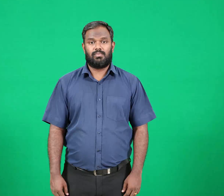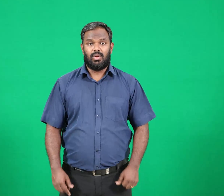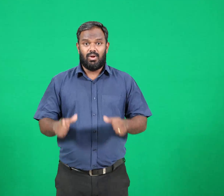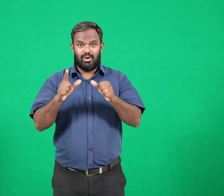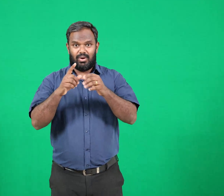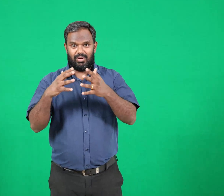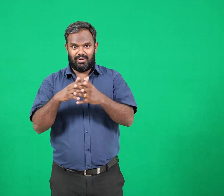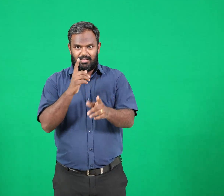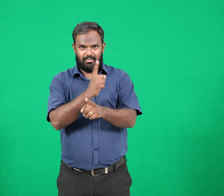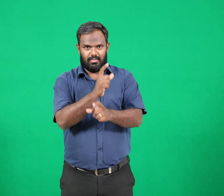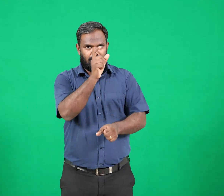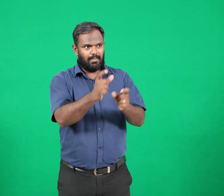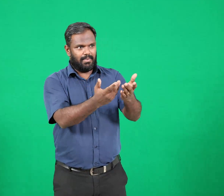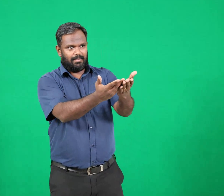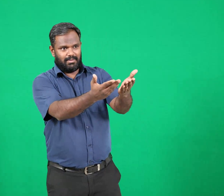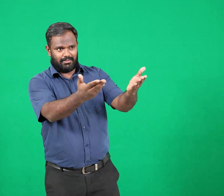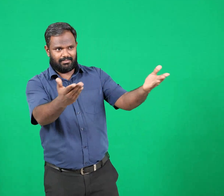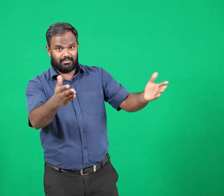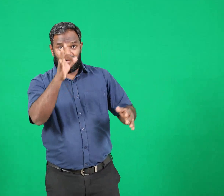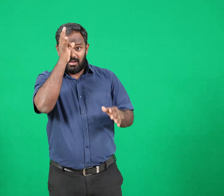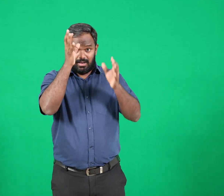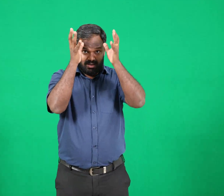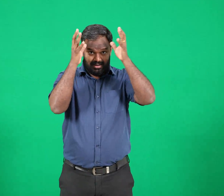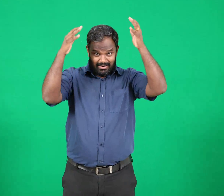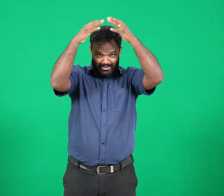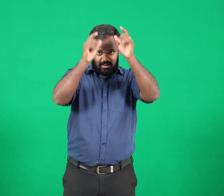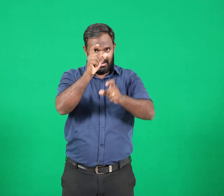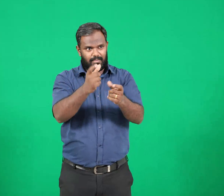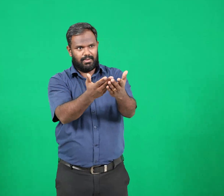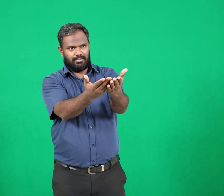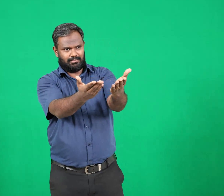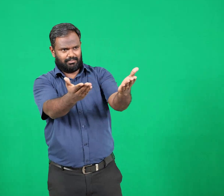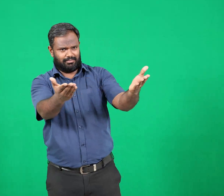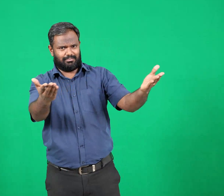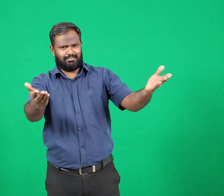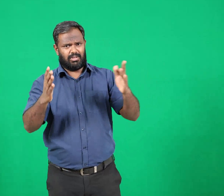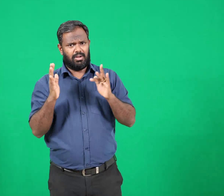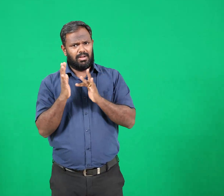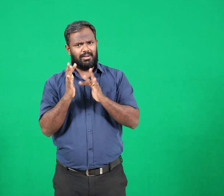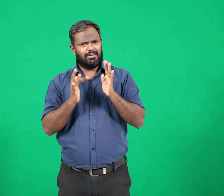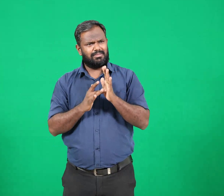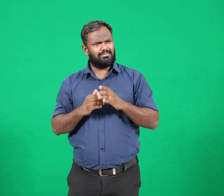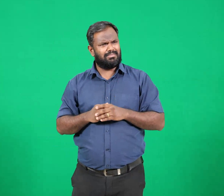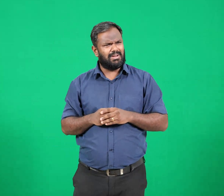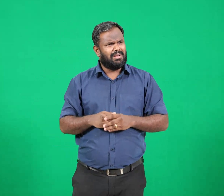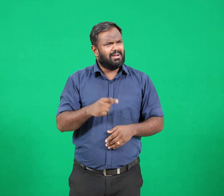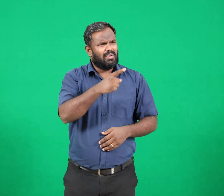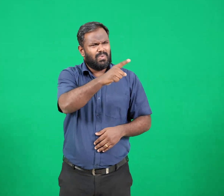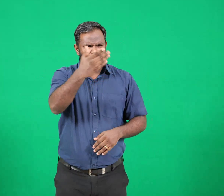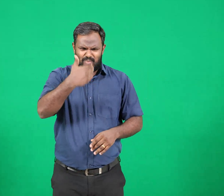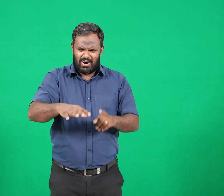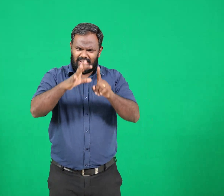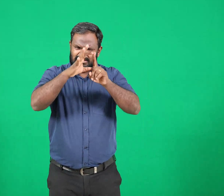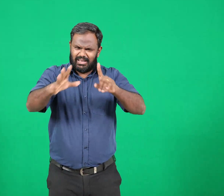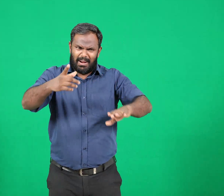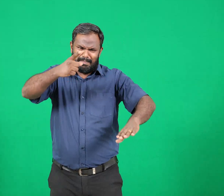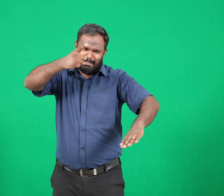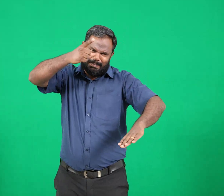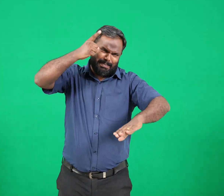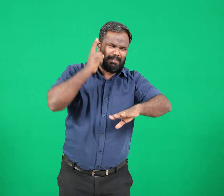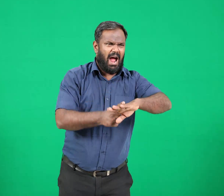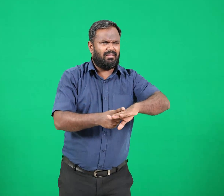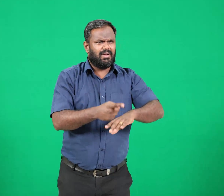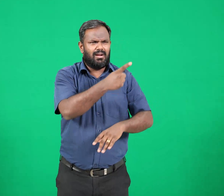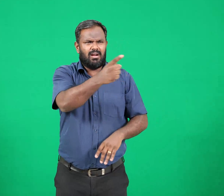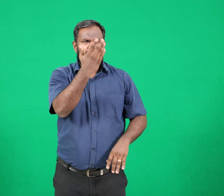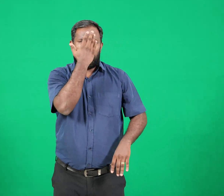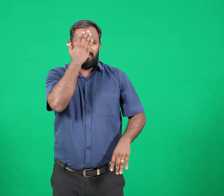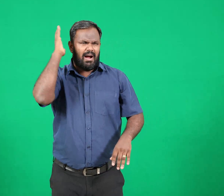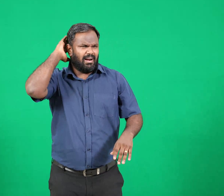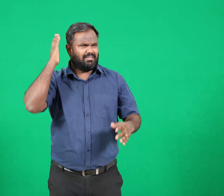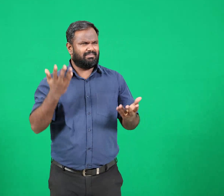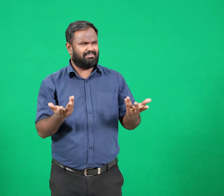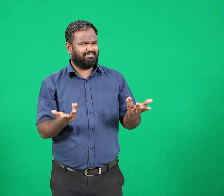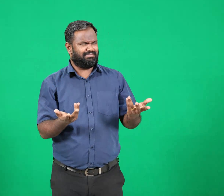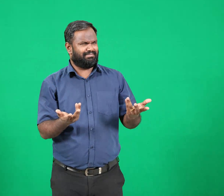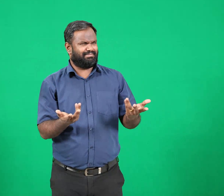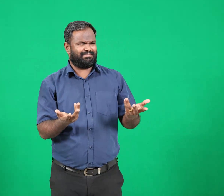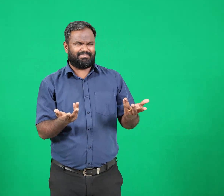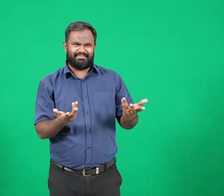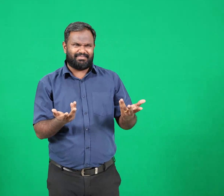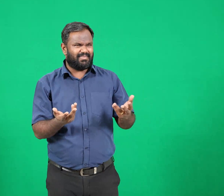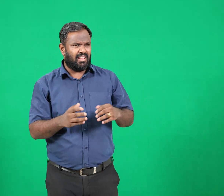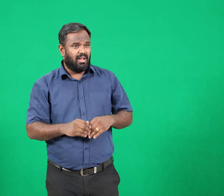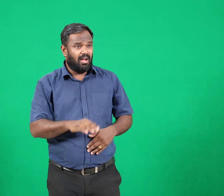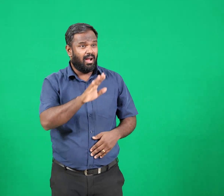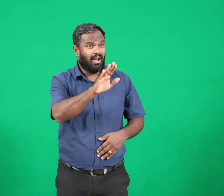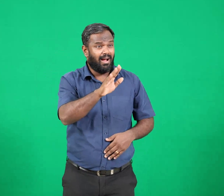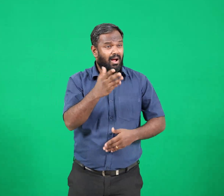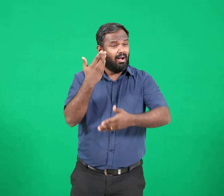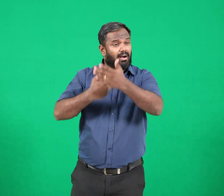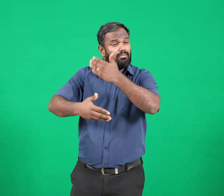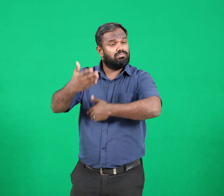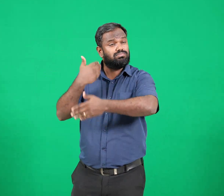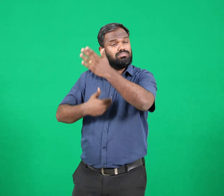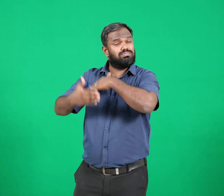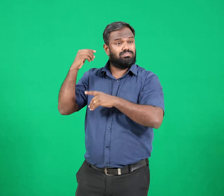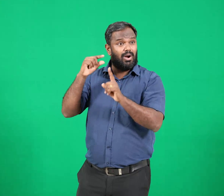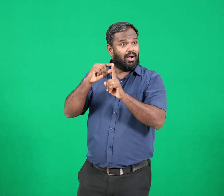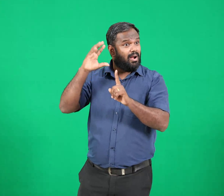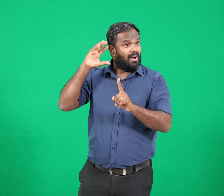Woe to you, scribes and Pharisees, you hypocrites!